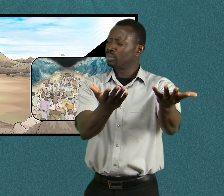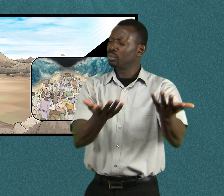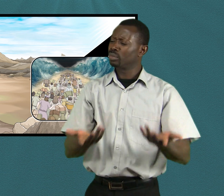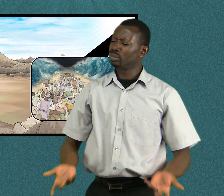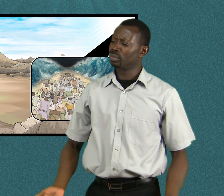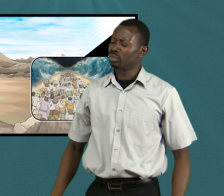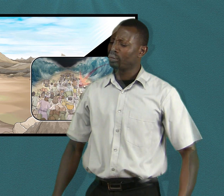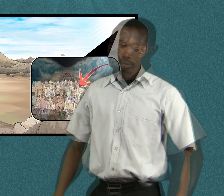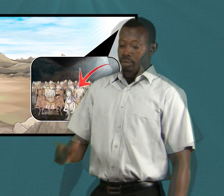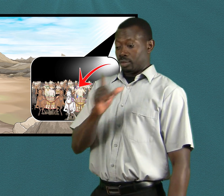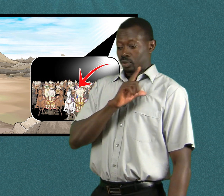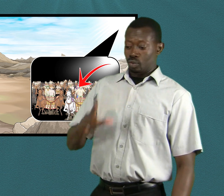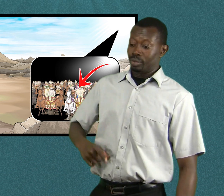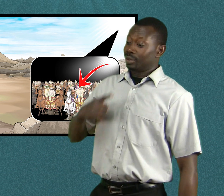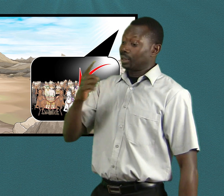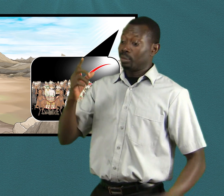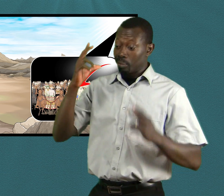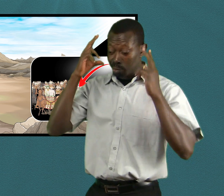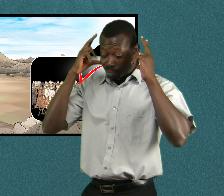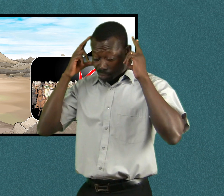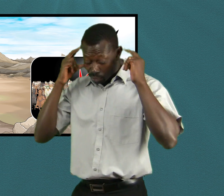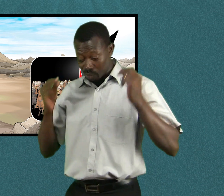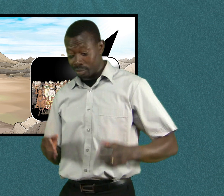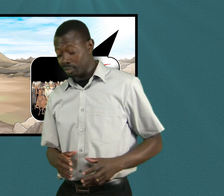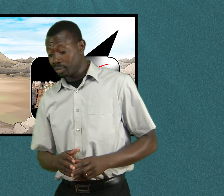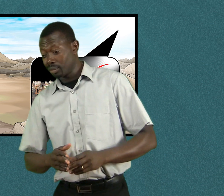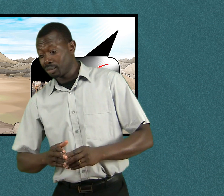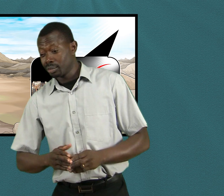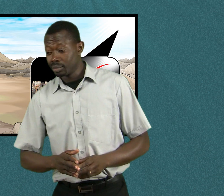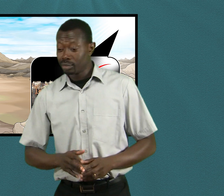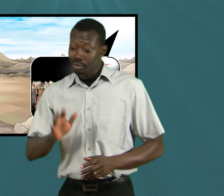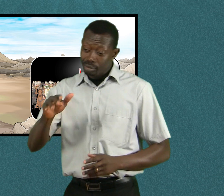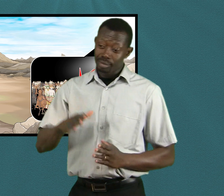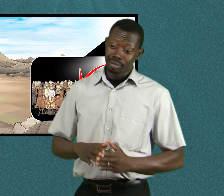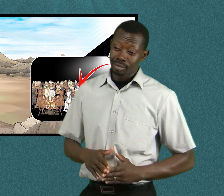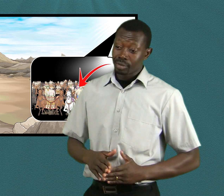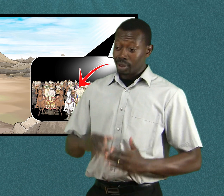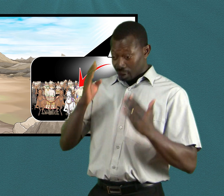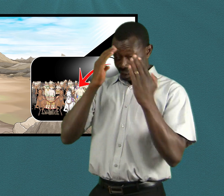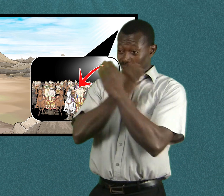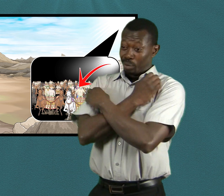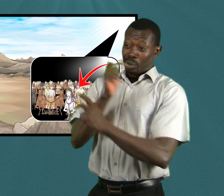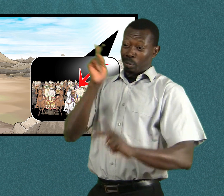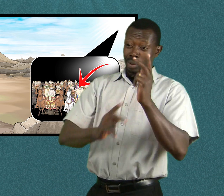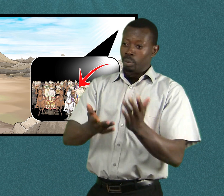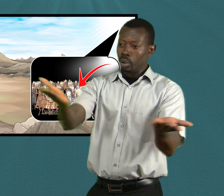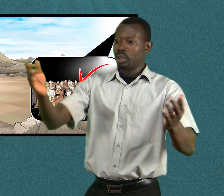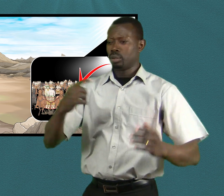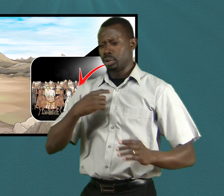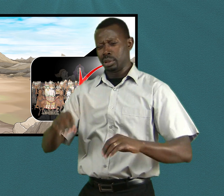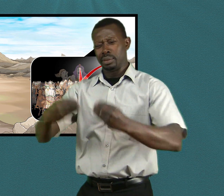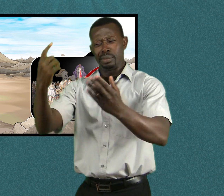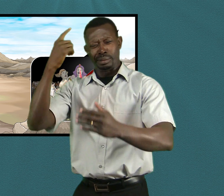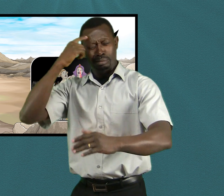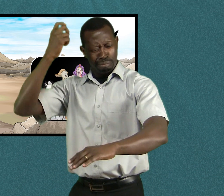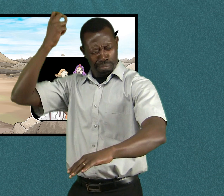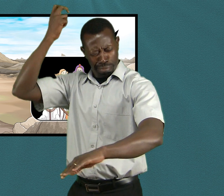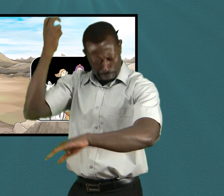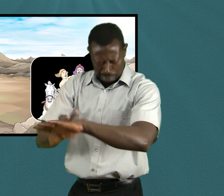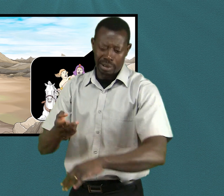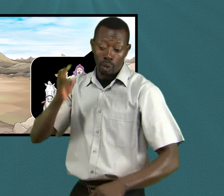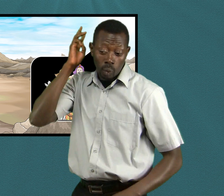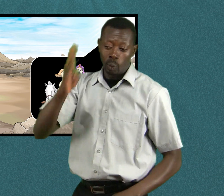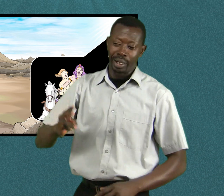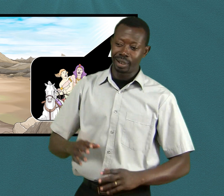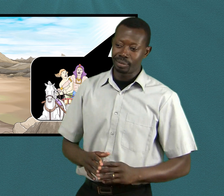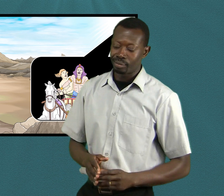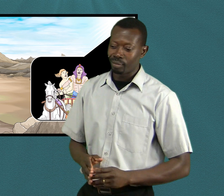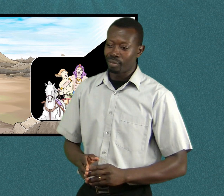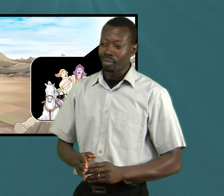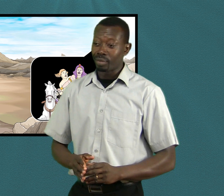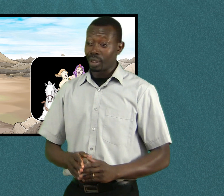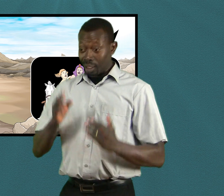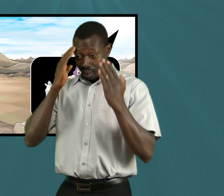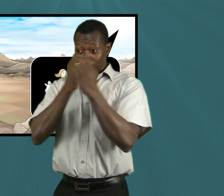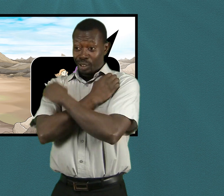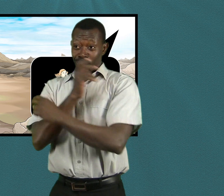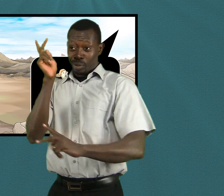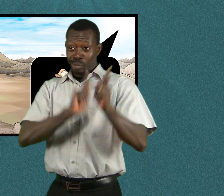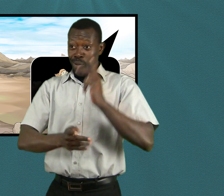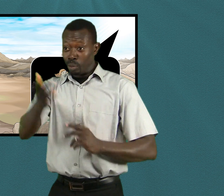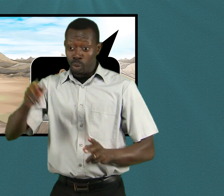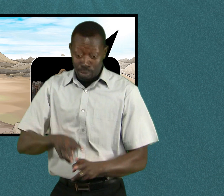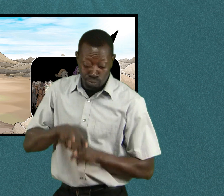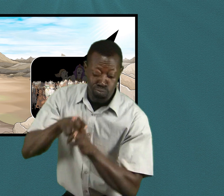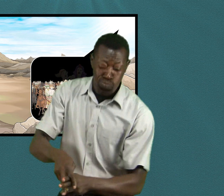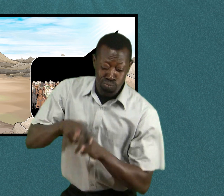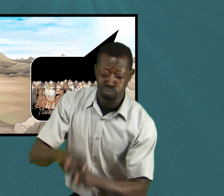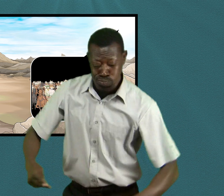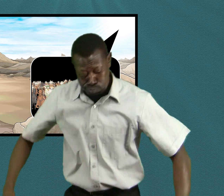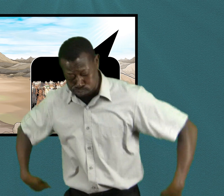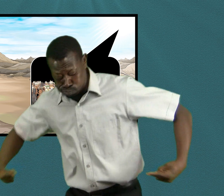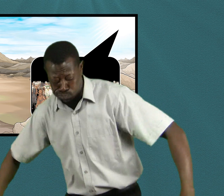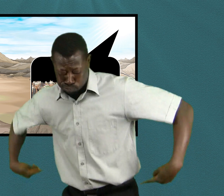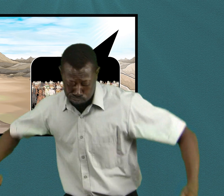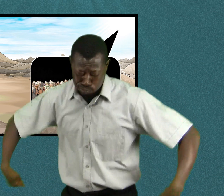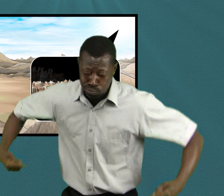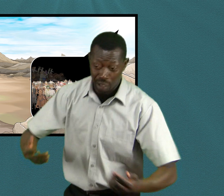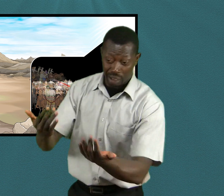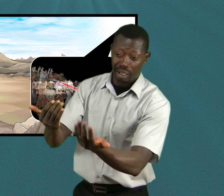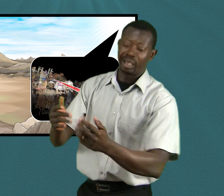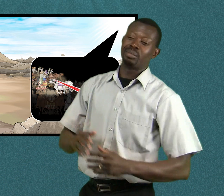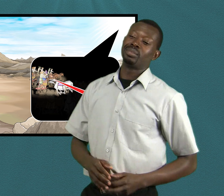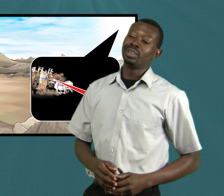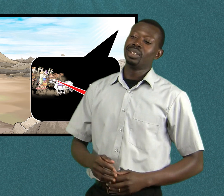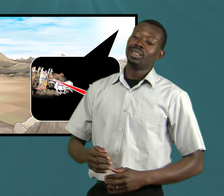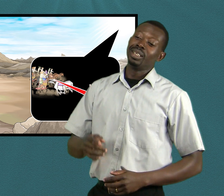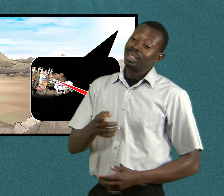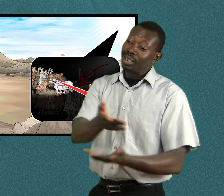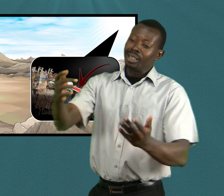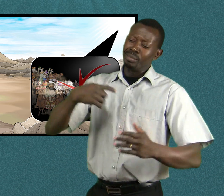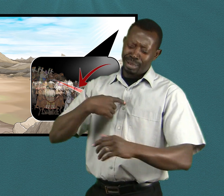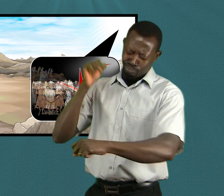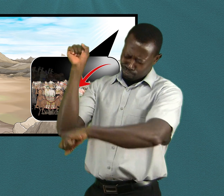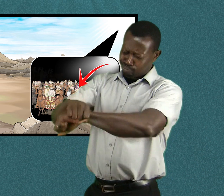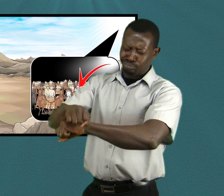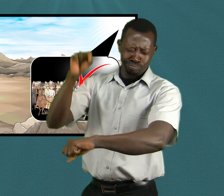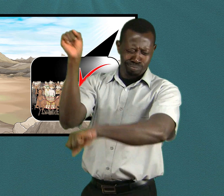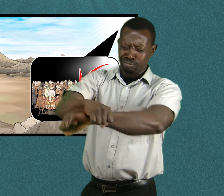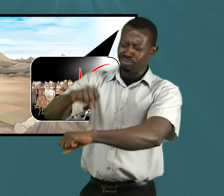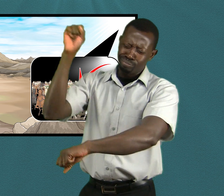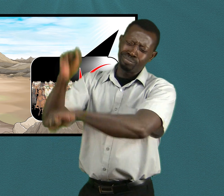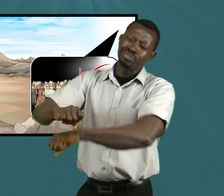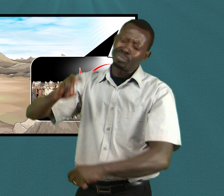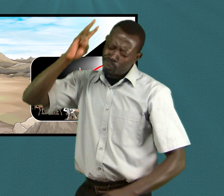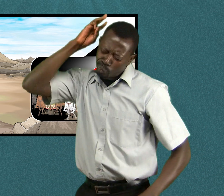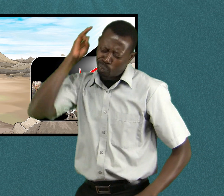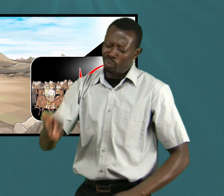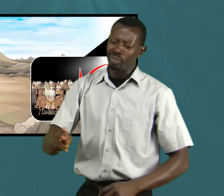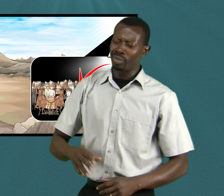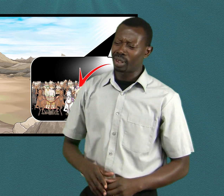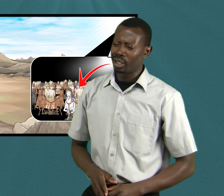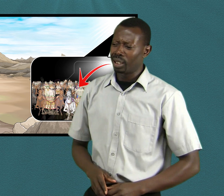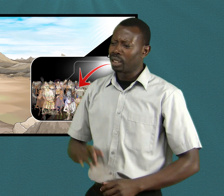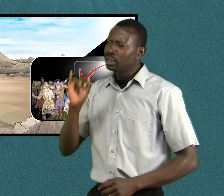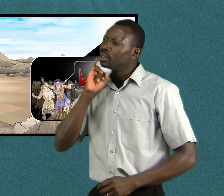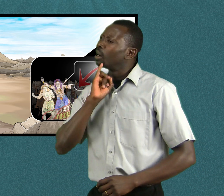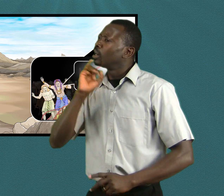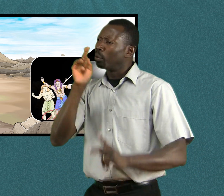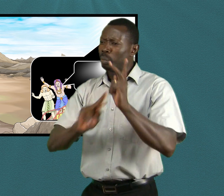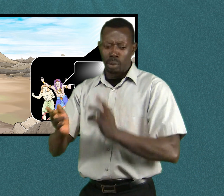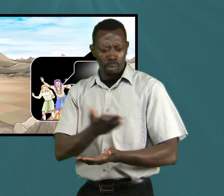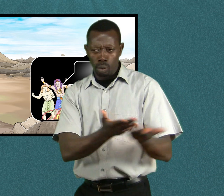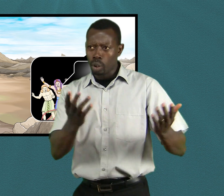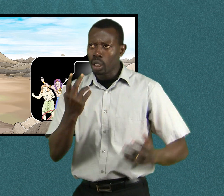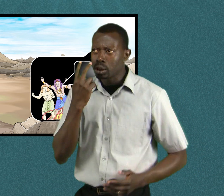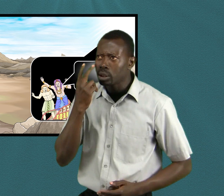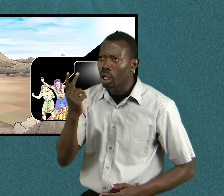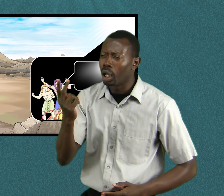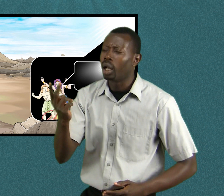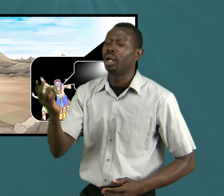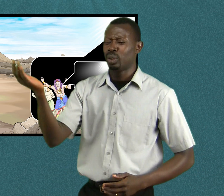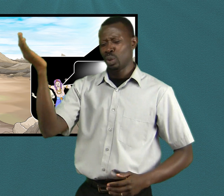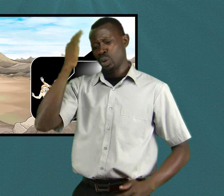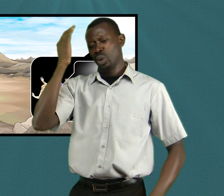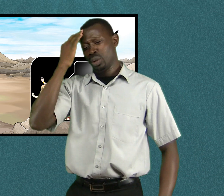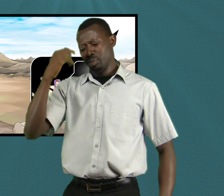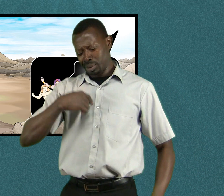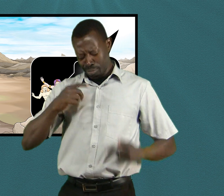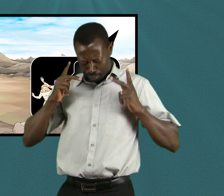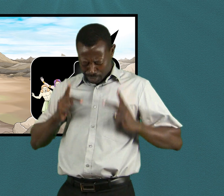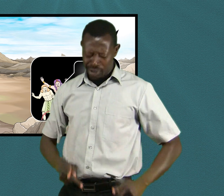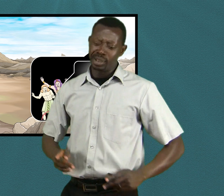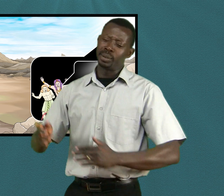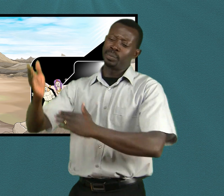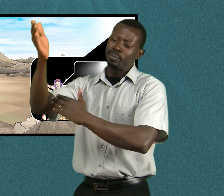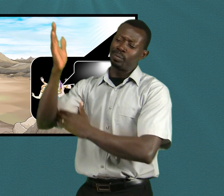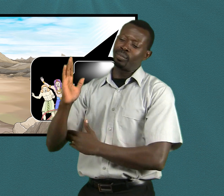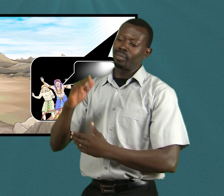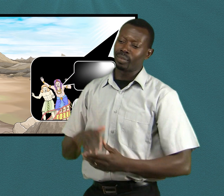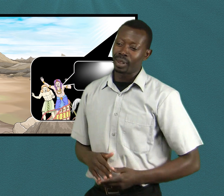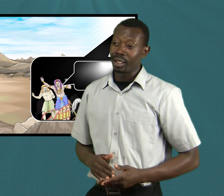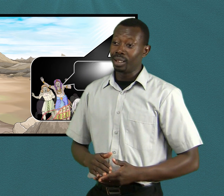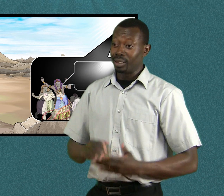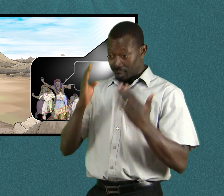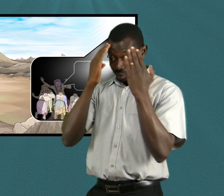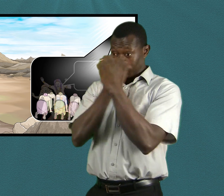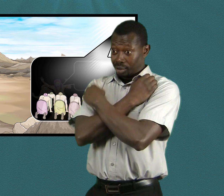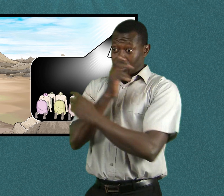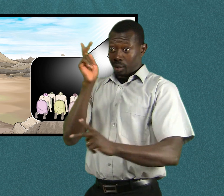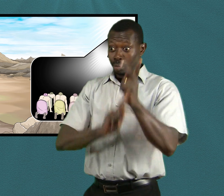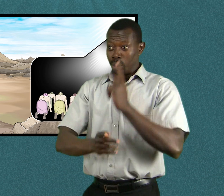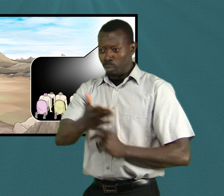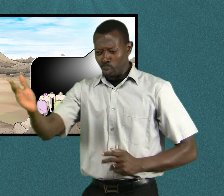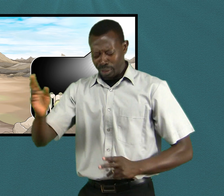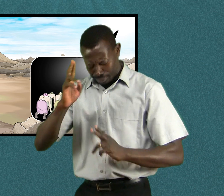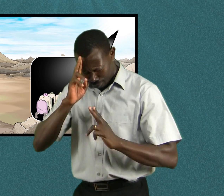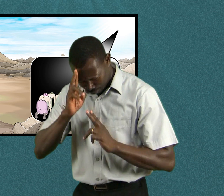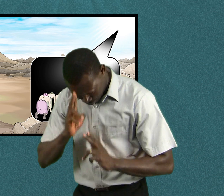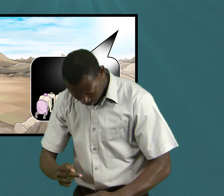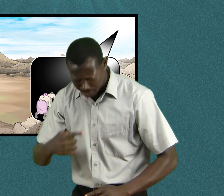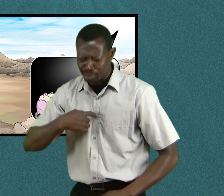And I will harden the hearts of the Egyptians so that they will go in after them. Then I will gain honor by means of Pharaoh and all his army and chariots and horsemen.